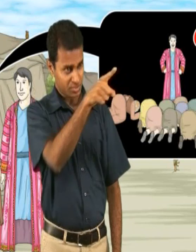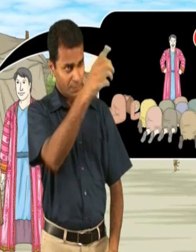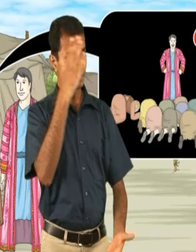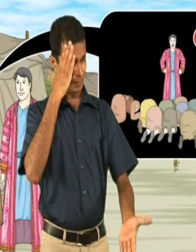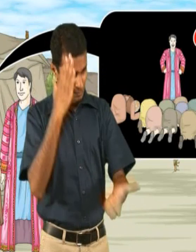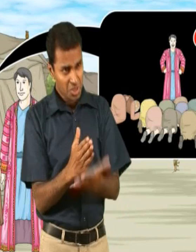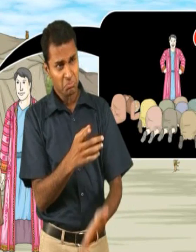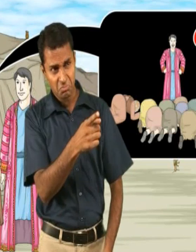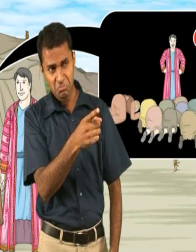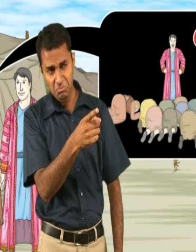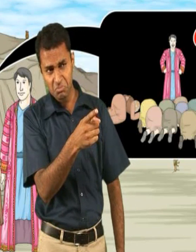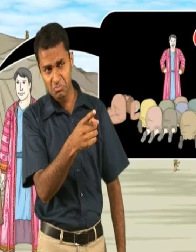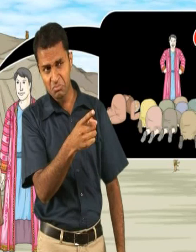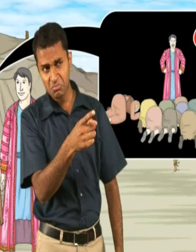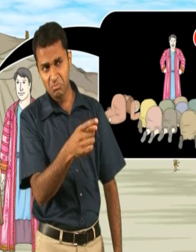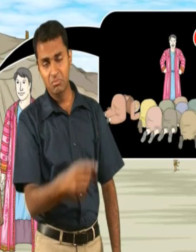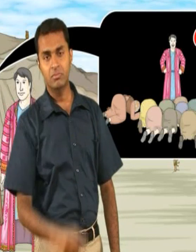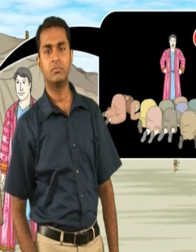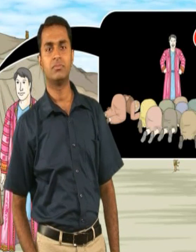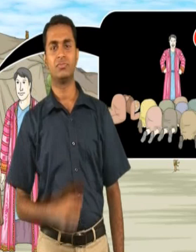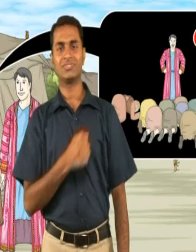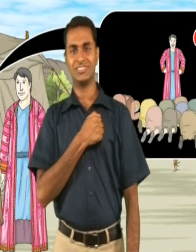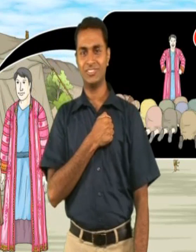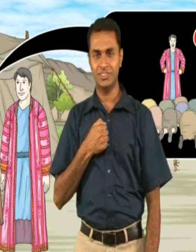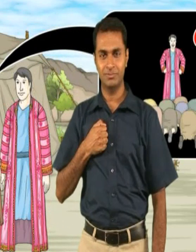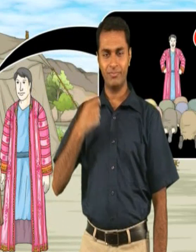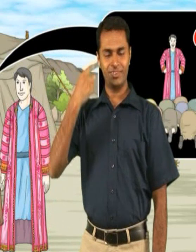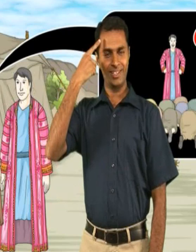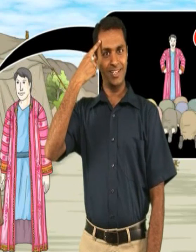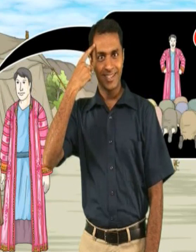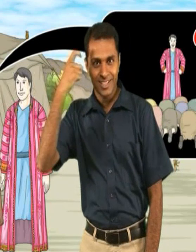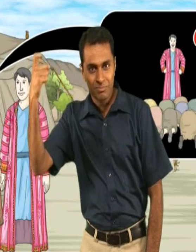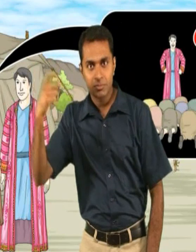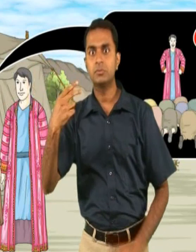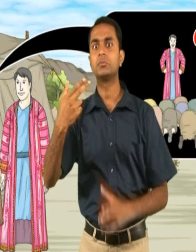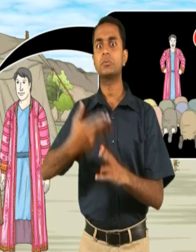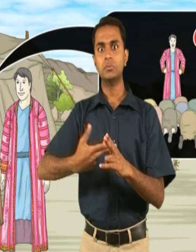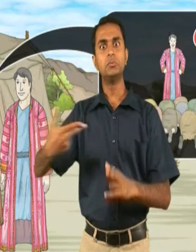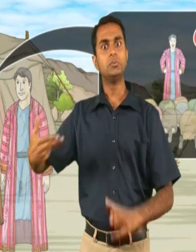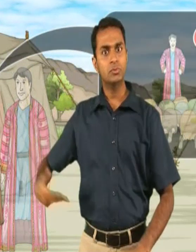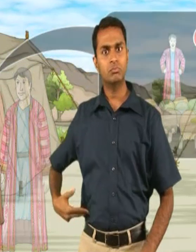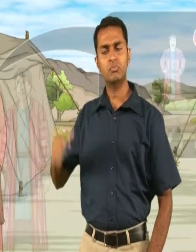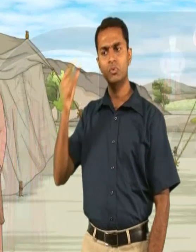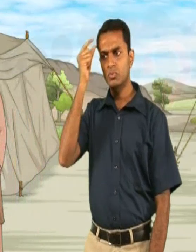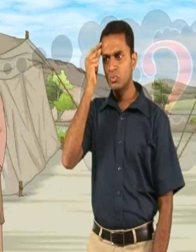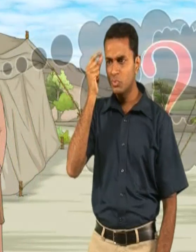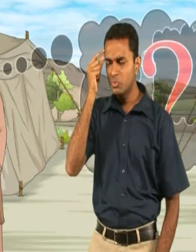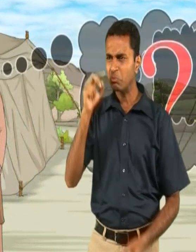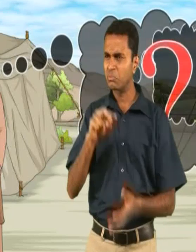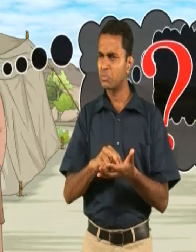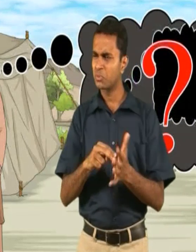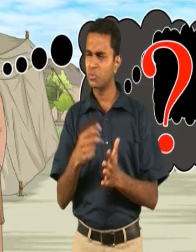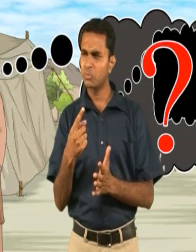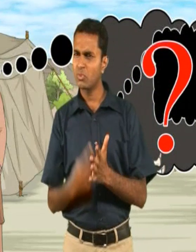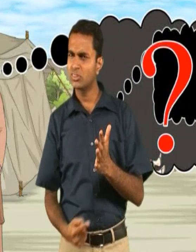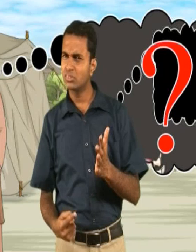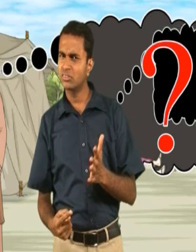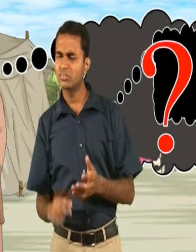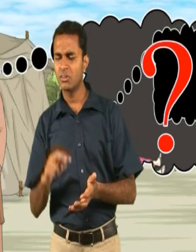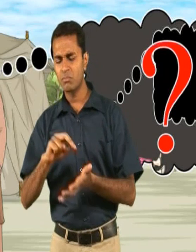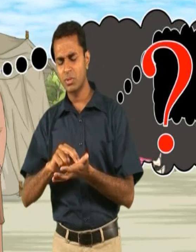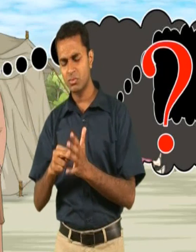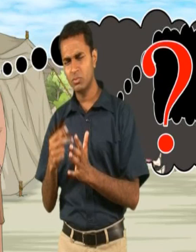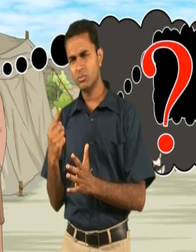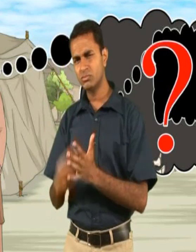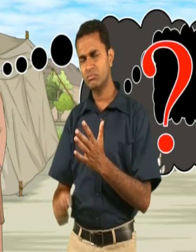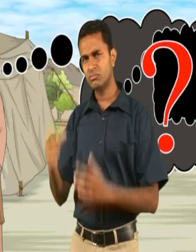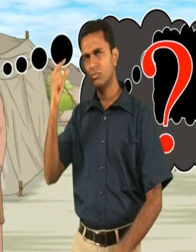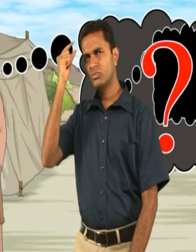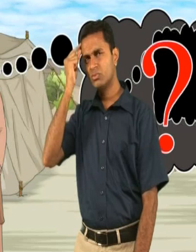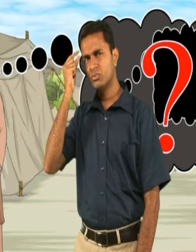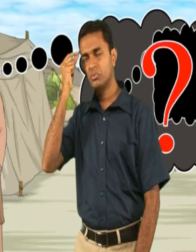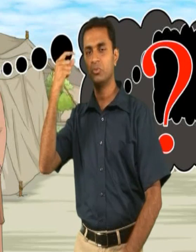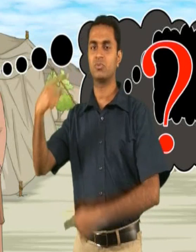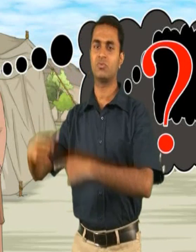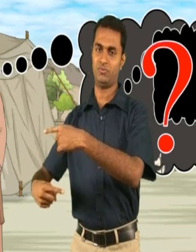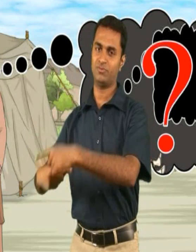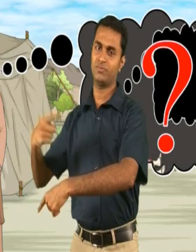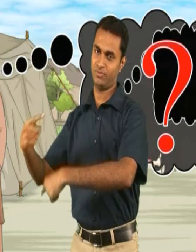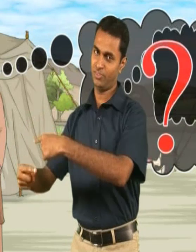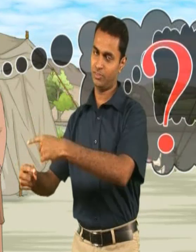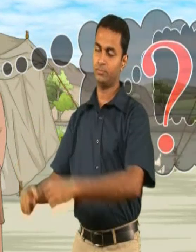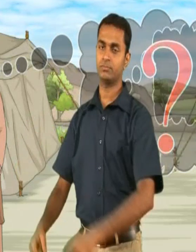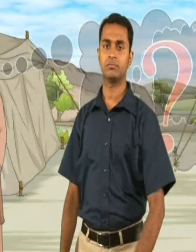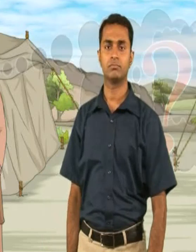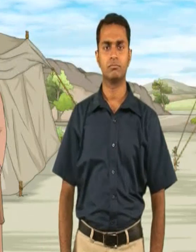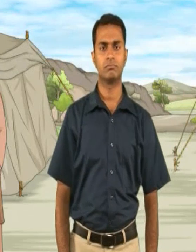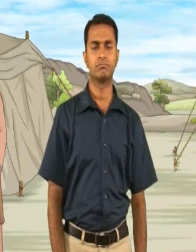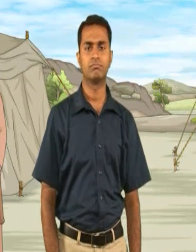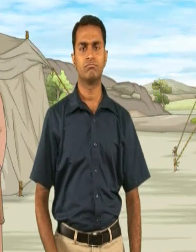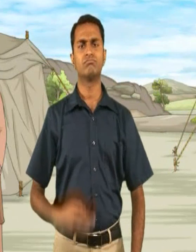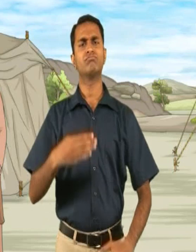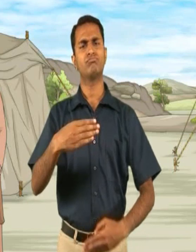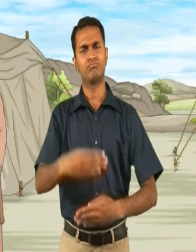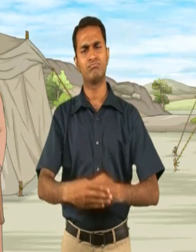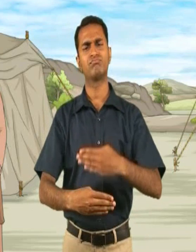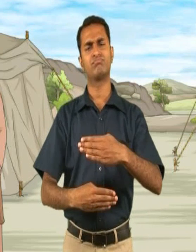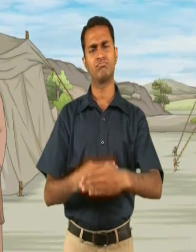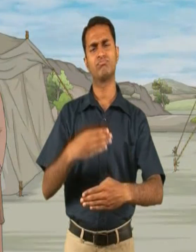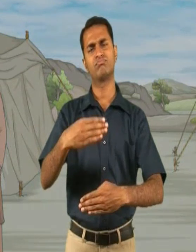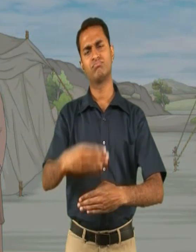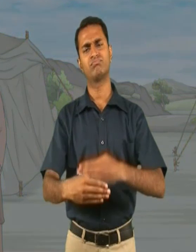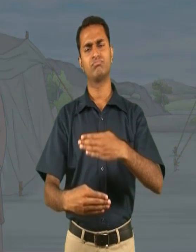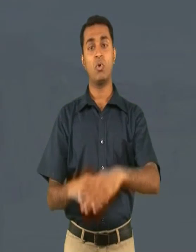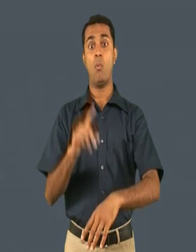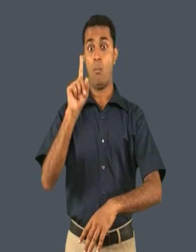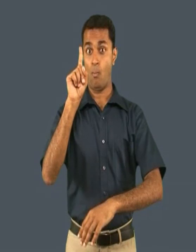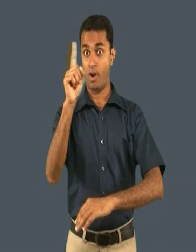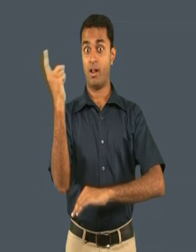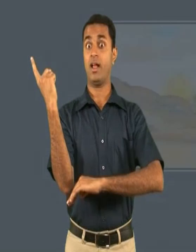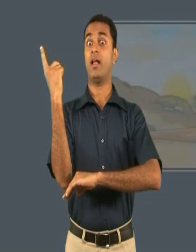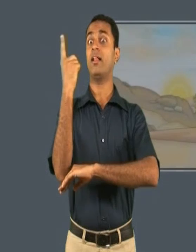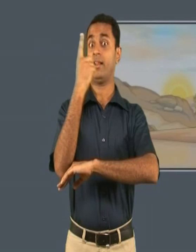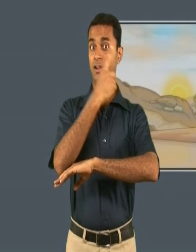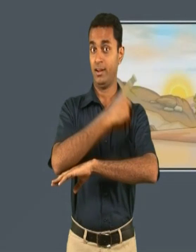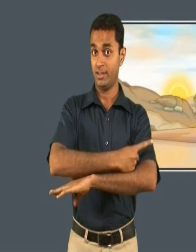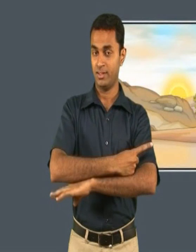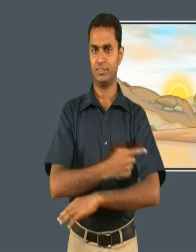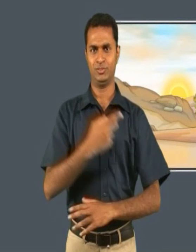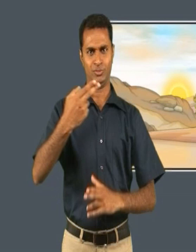And his brothers were jealous of him, but his father kept in mind what he had said.